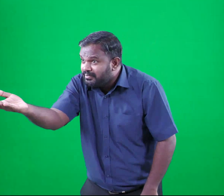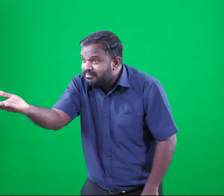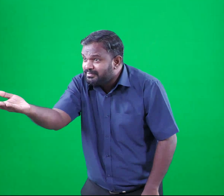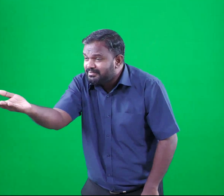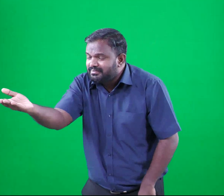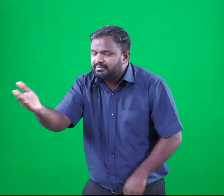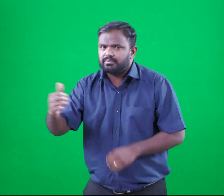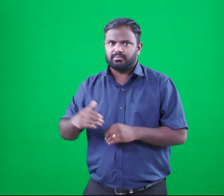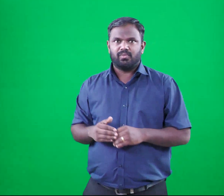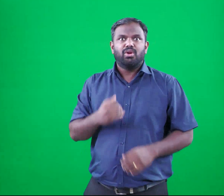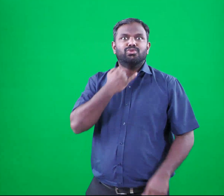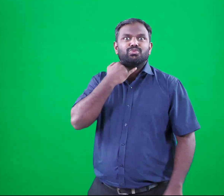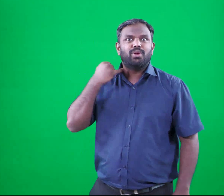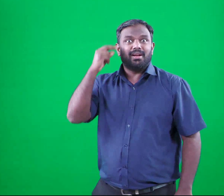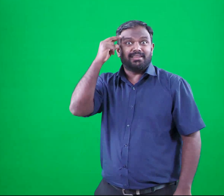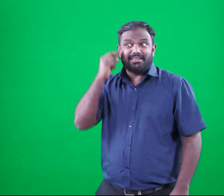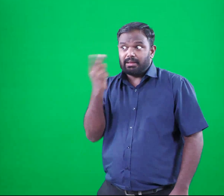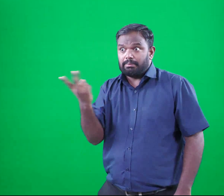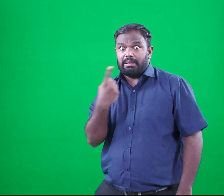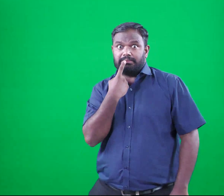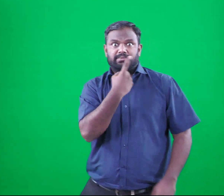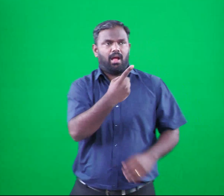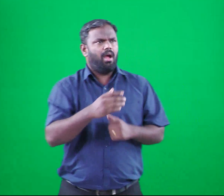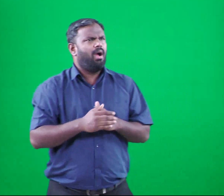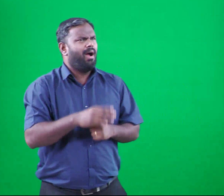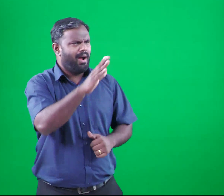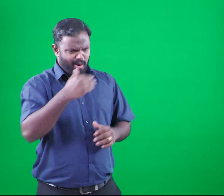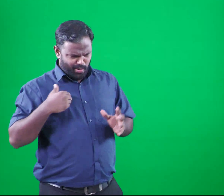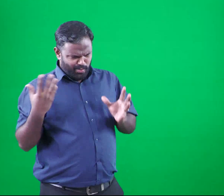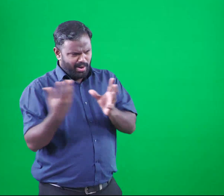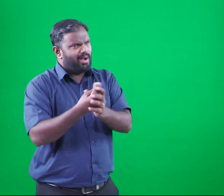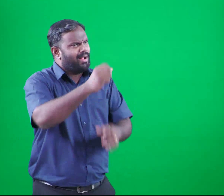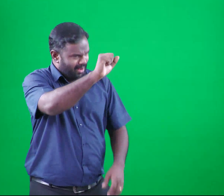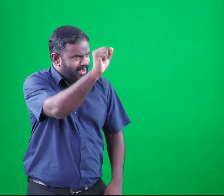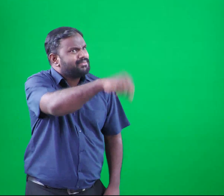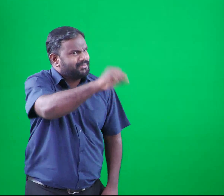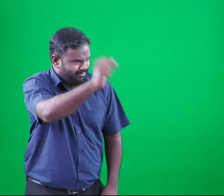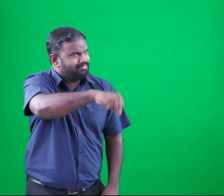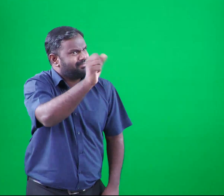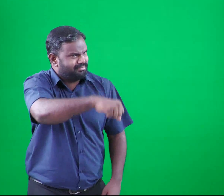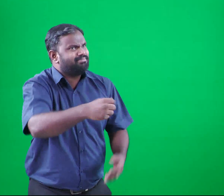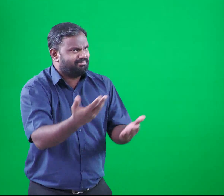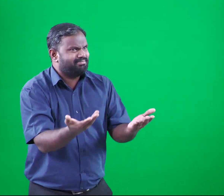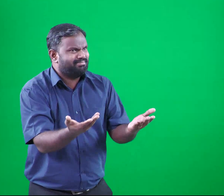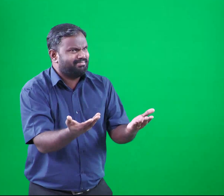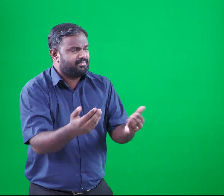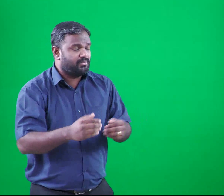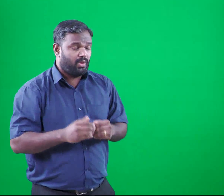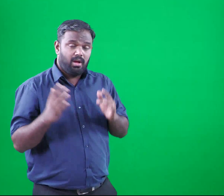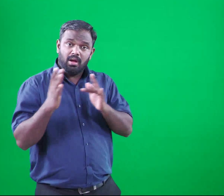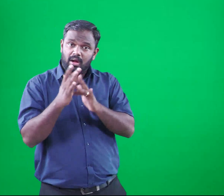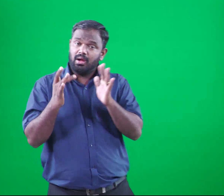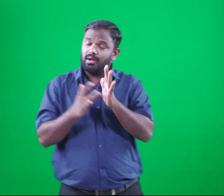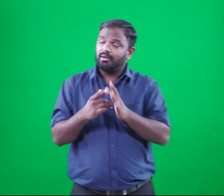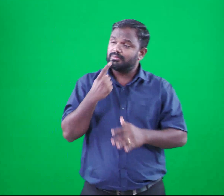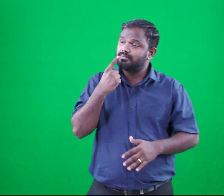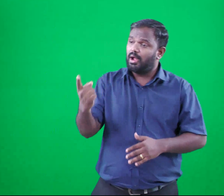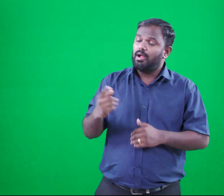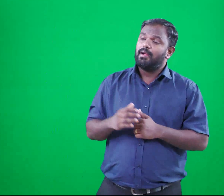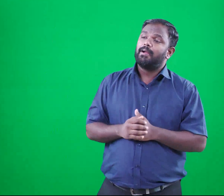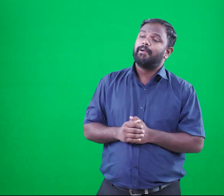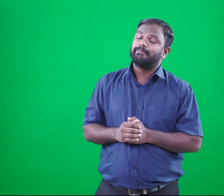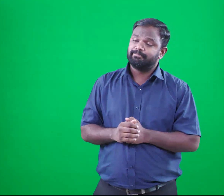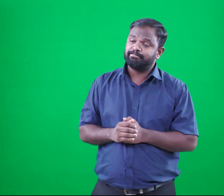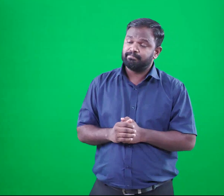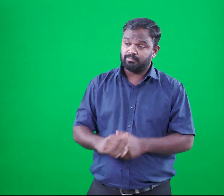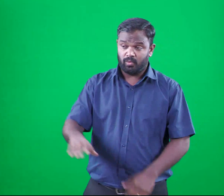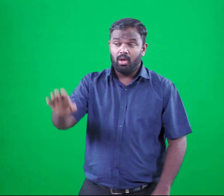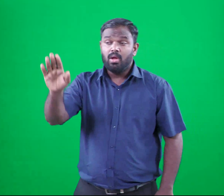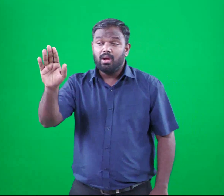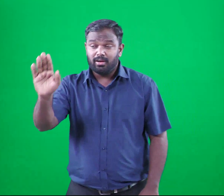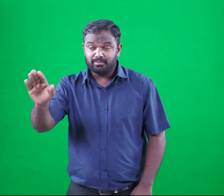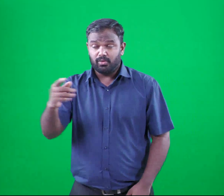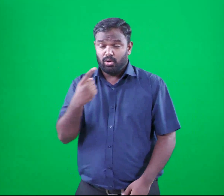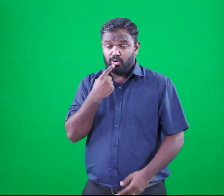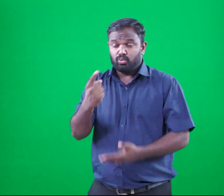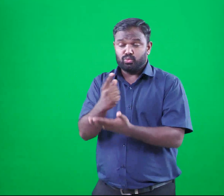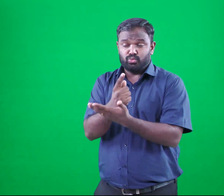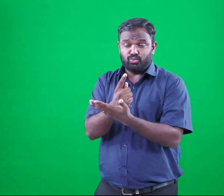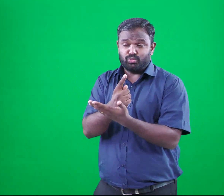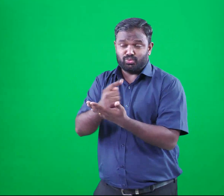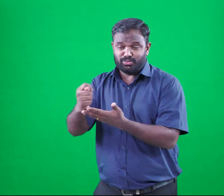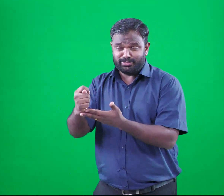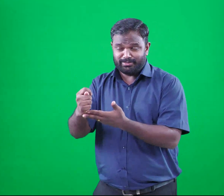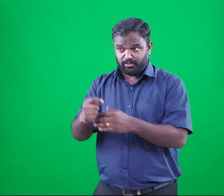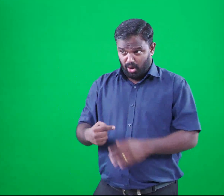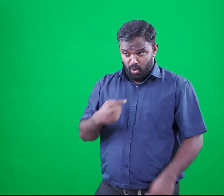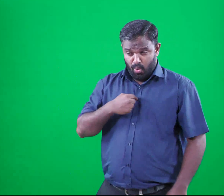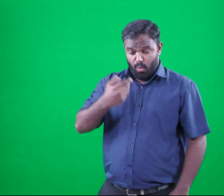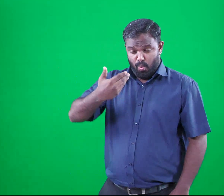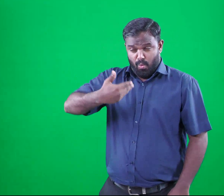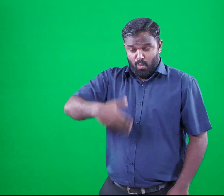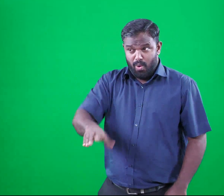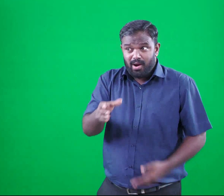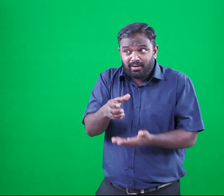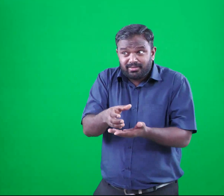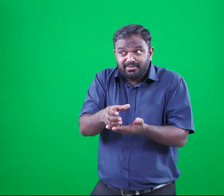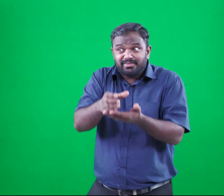"We can," the brothers answered.